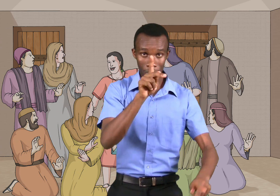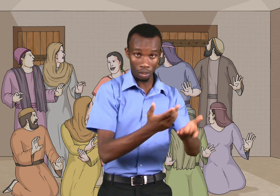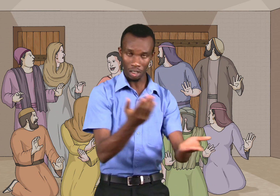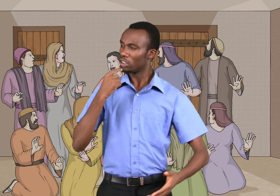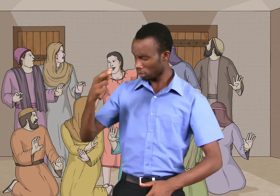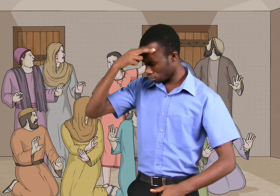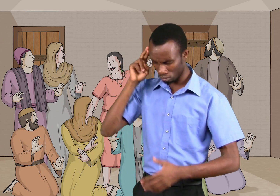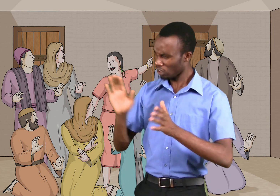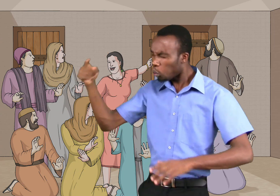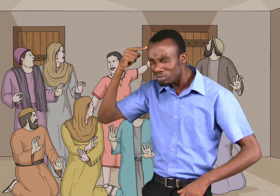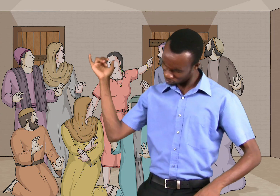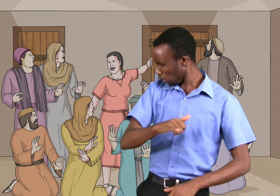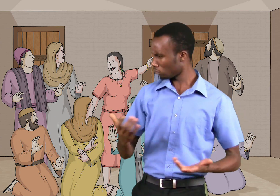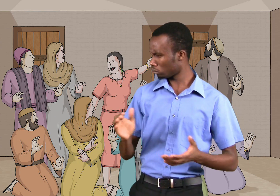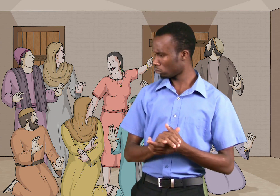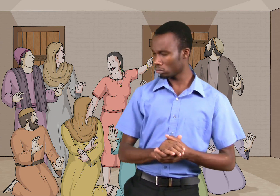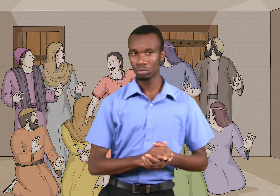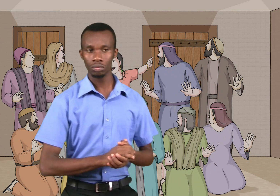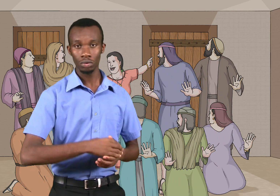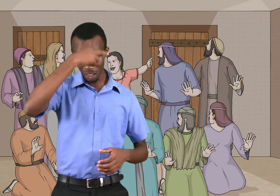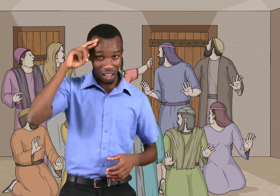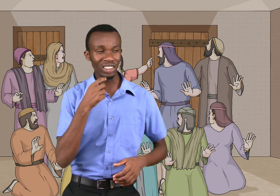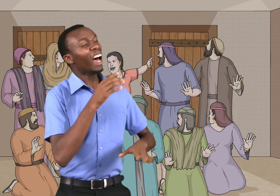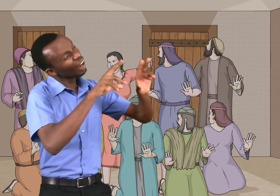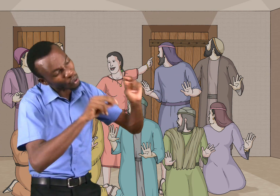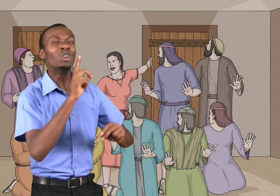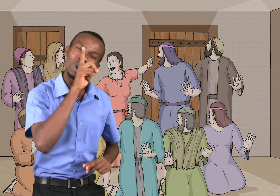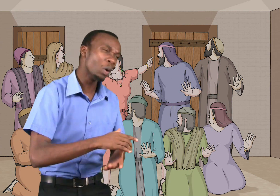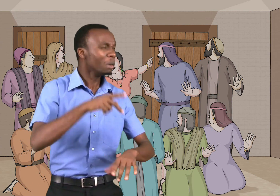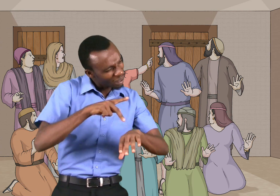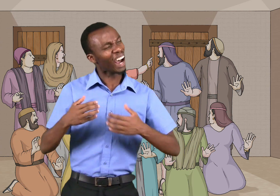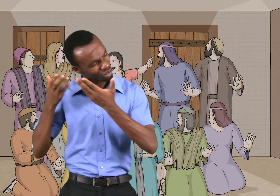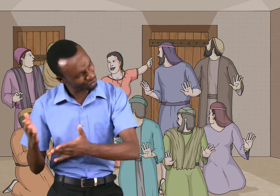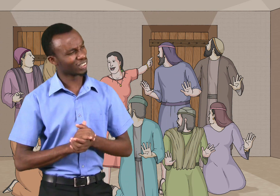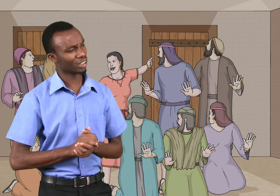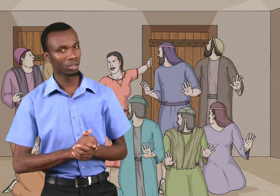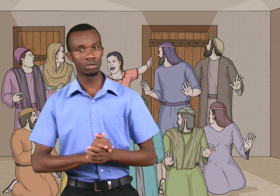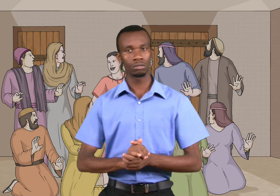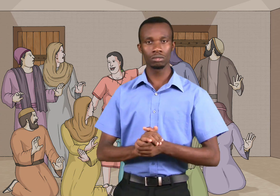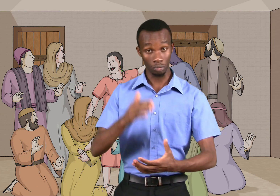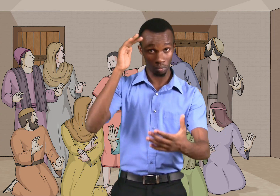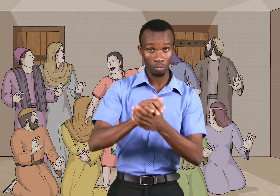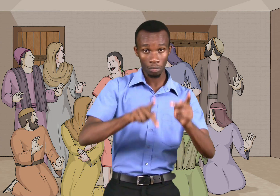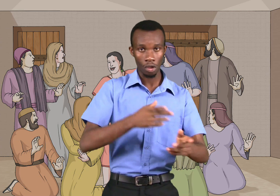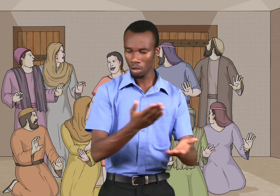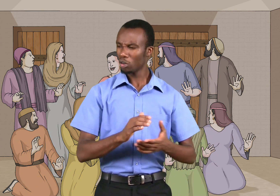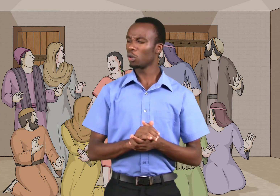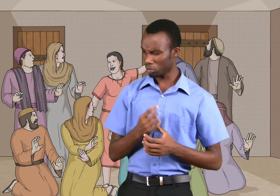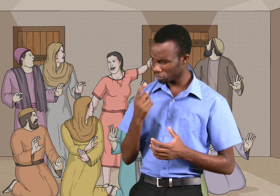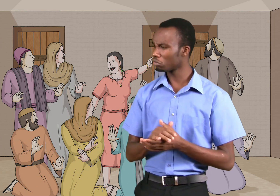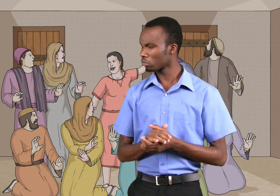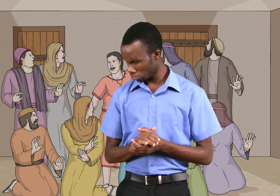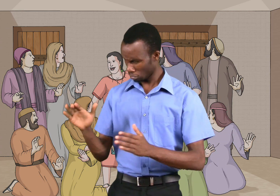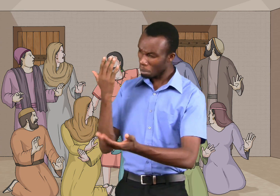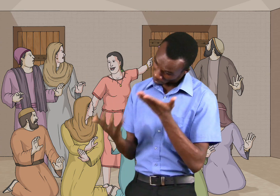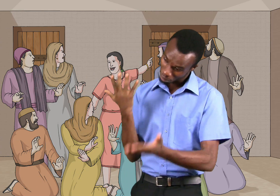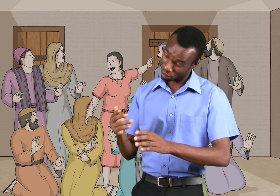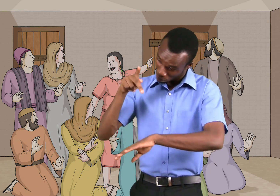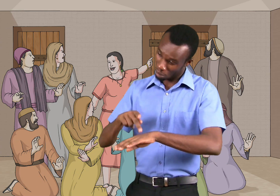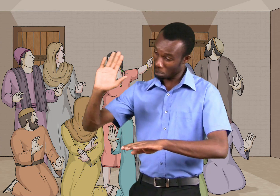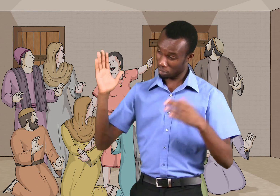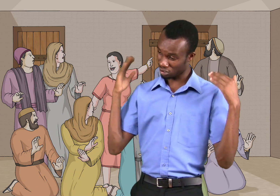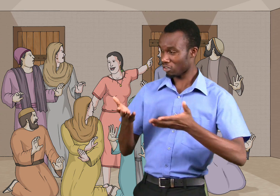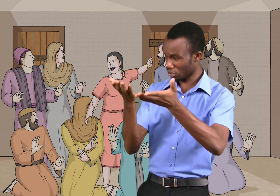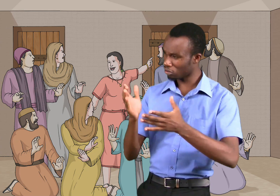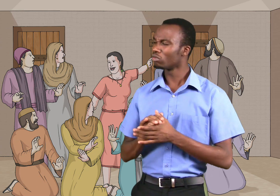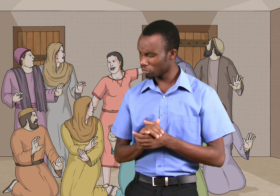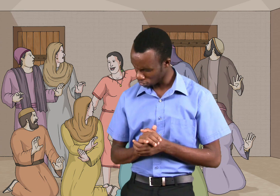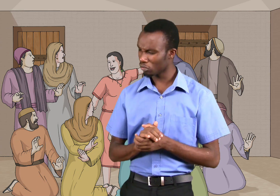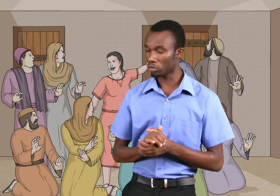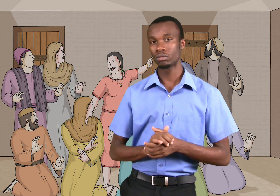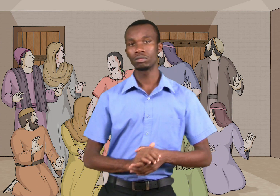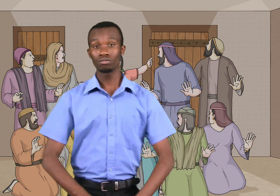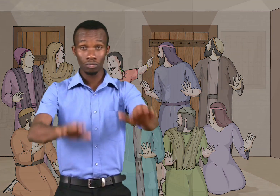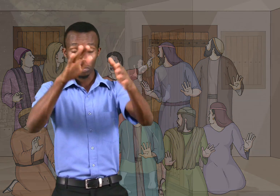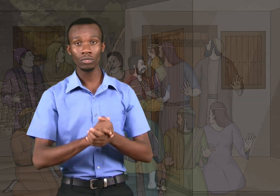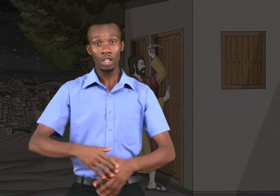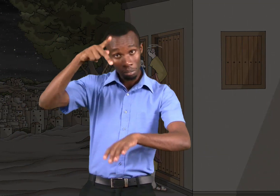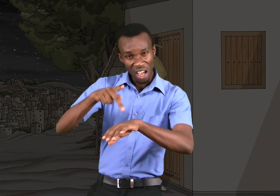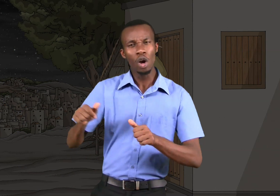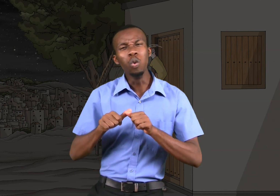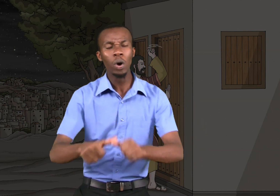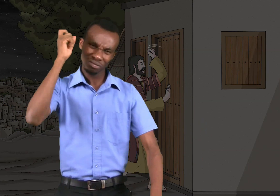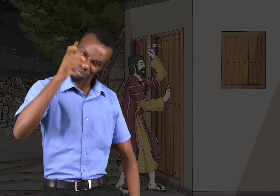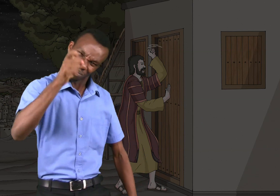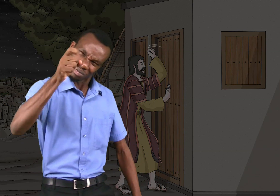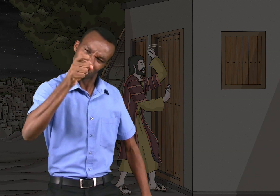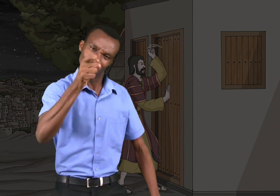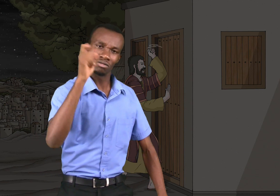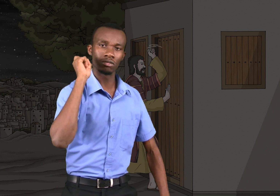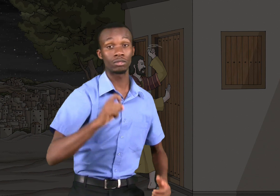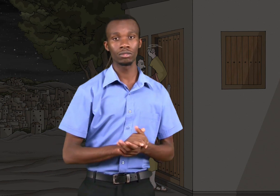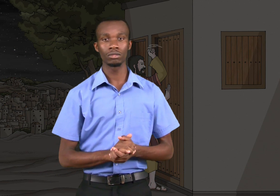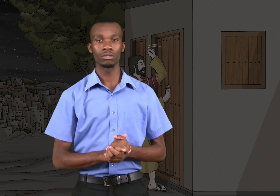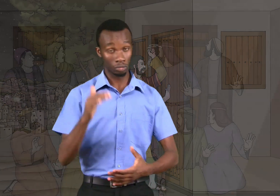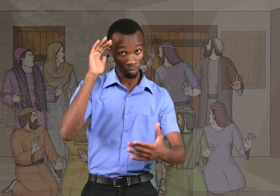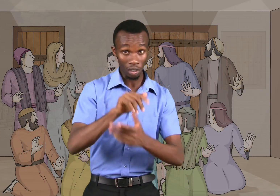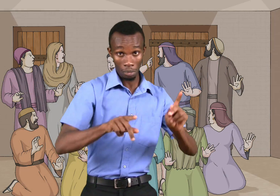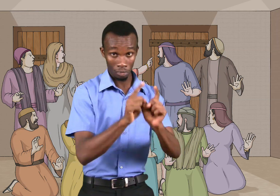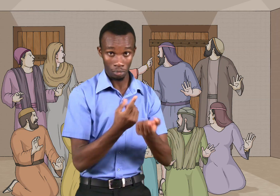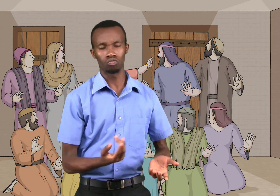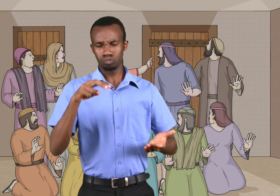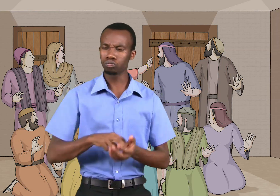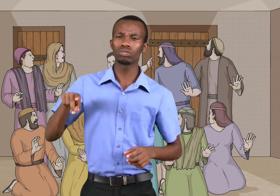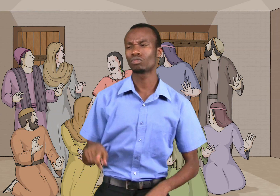“You are out of your mind,” they told her. But when she kept insisting it was so, they said, “It must be his angel.”